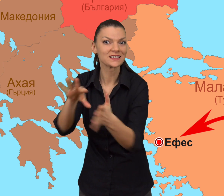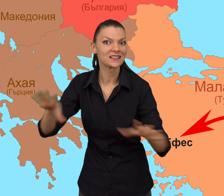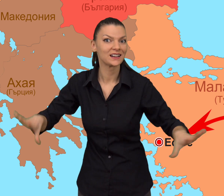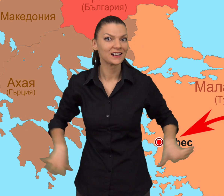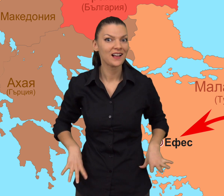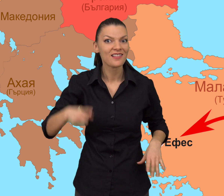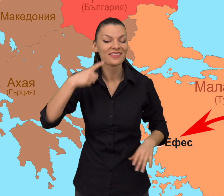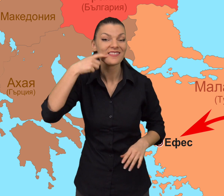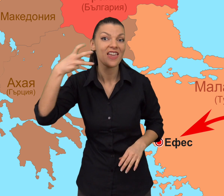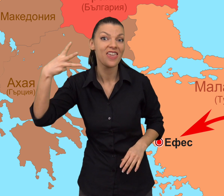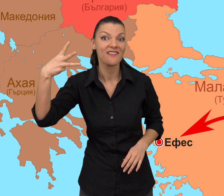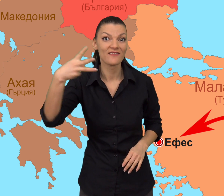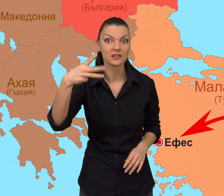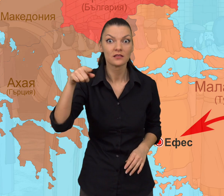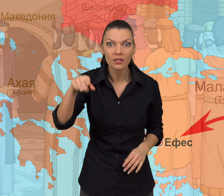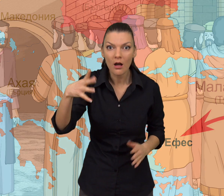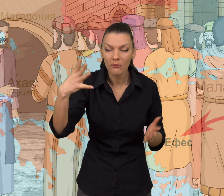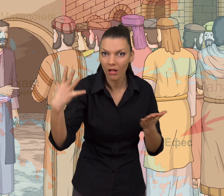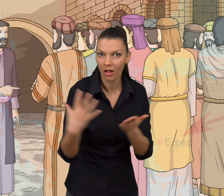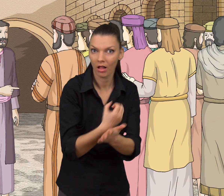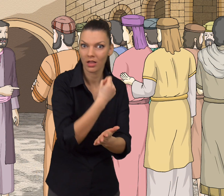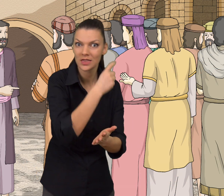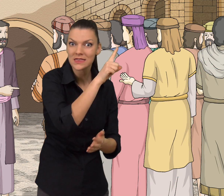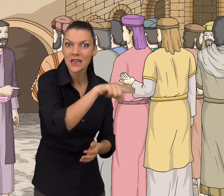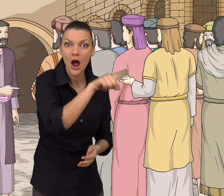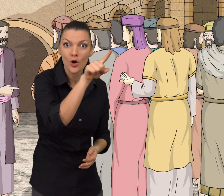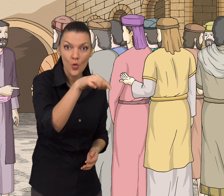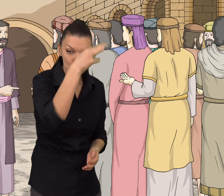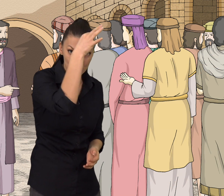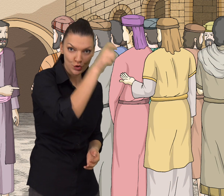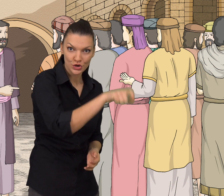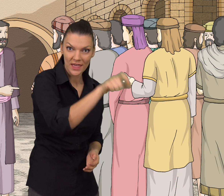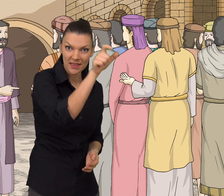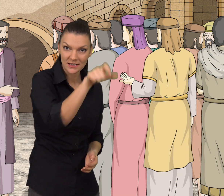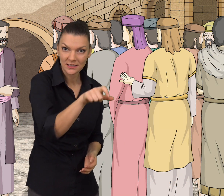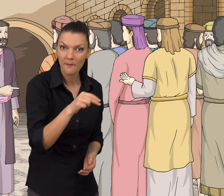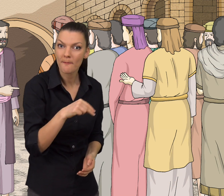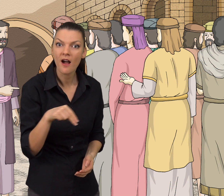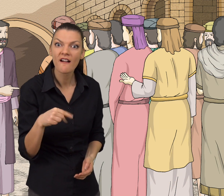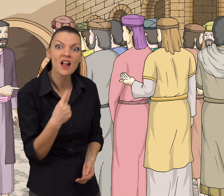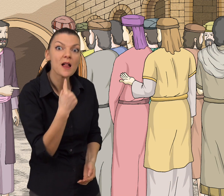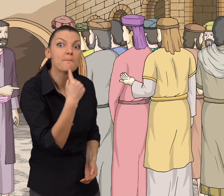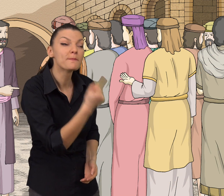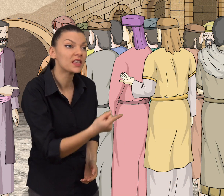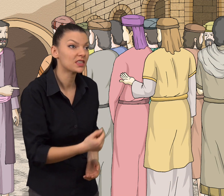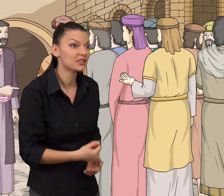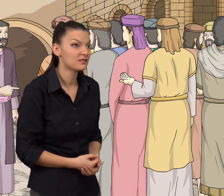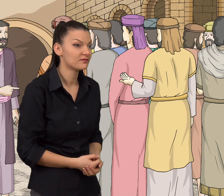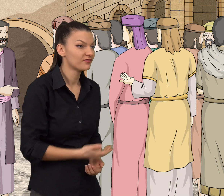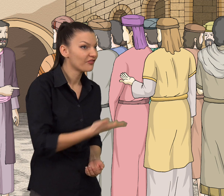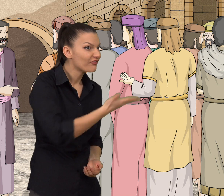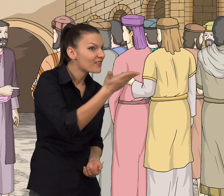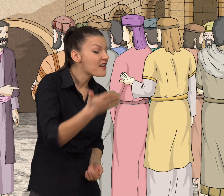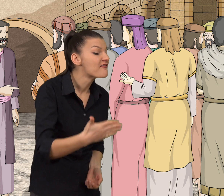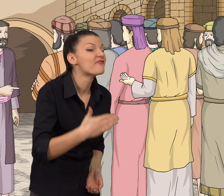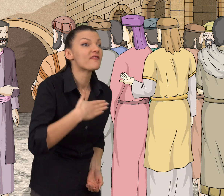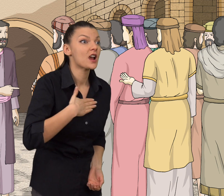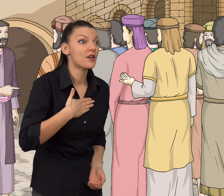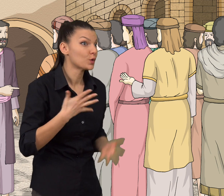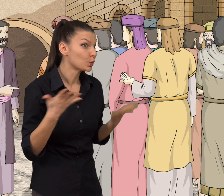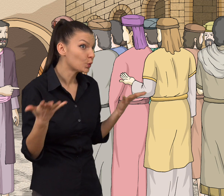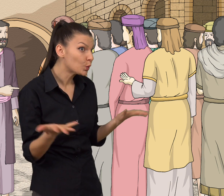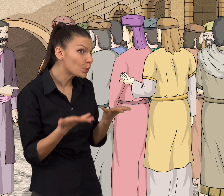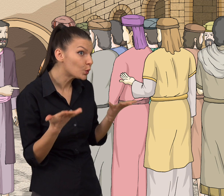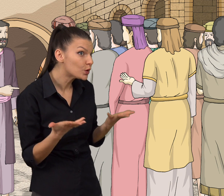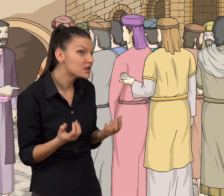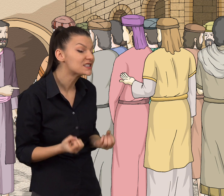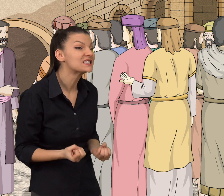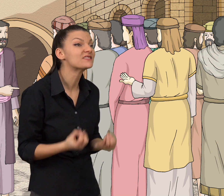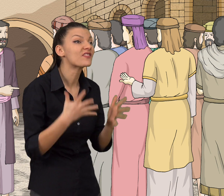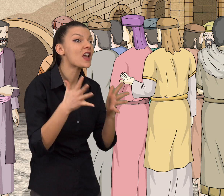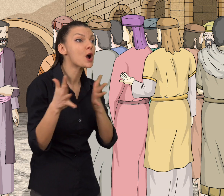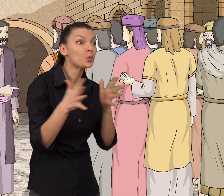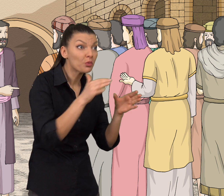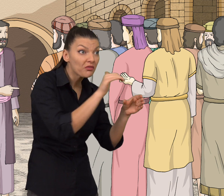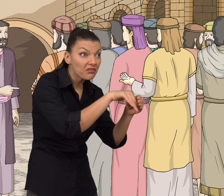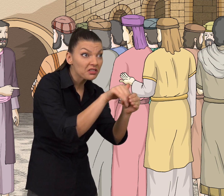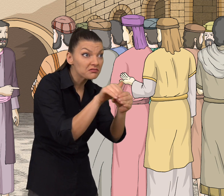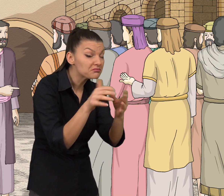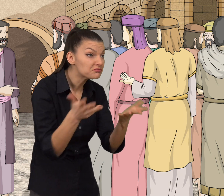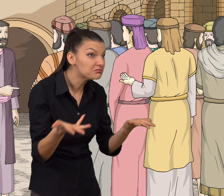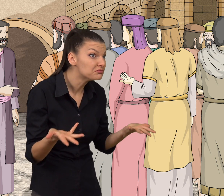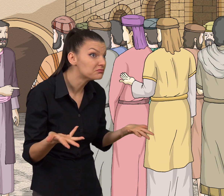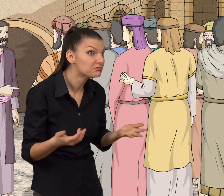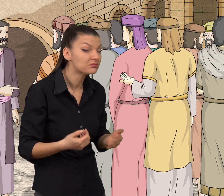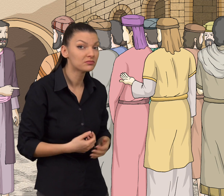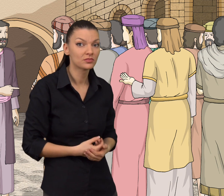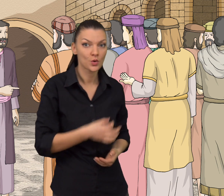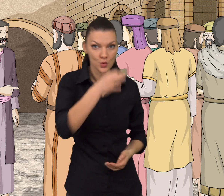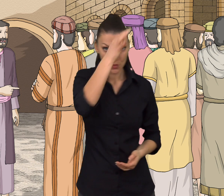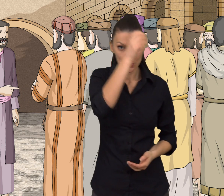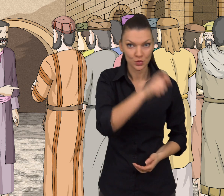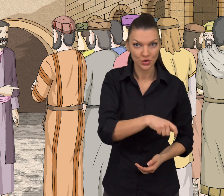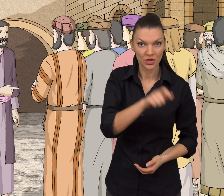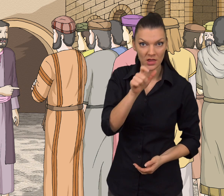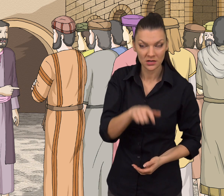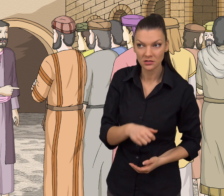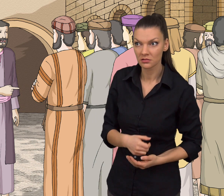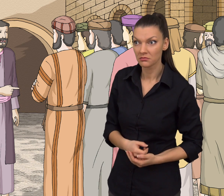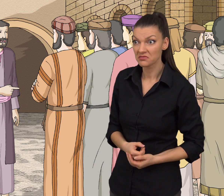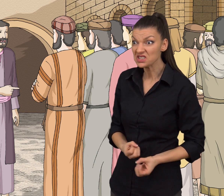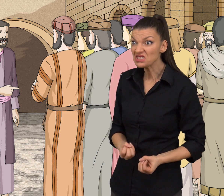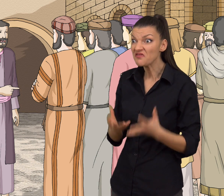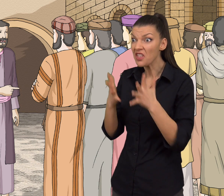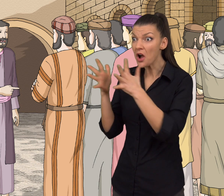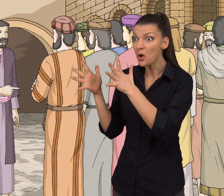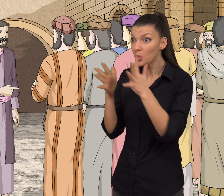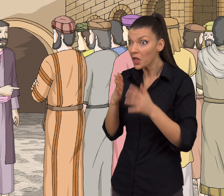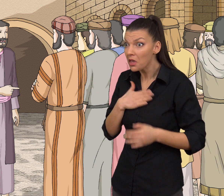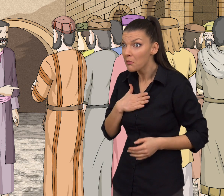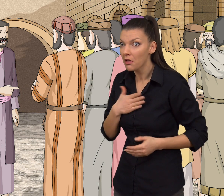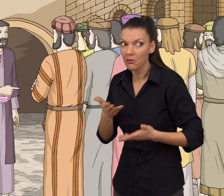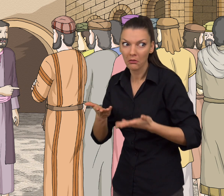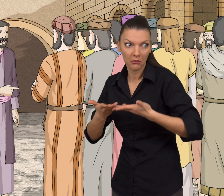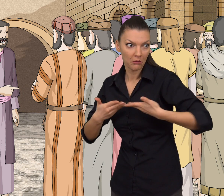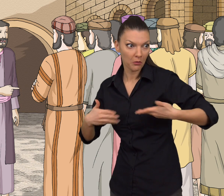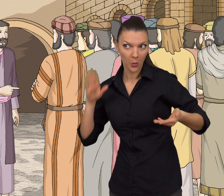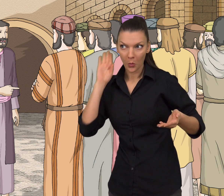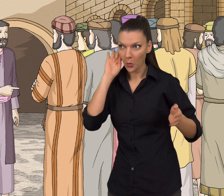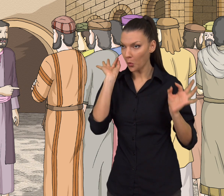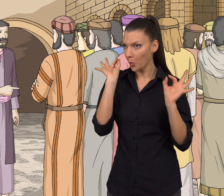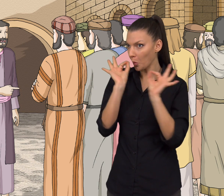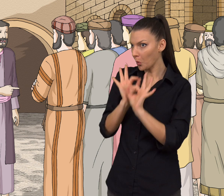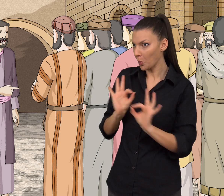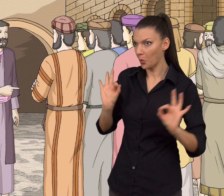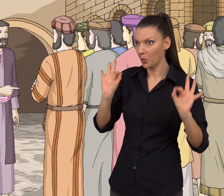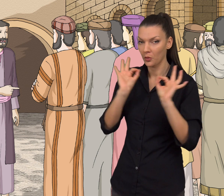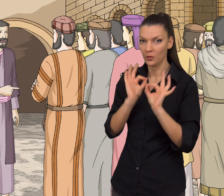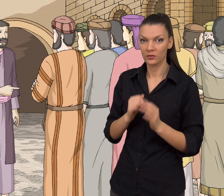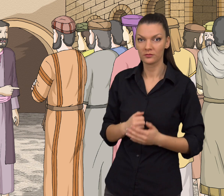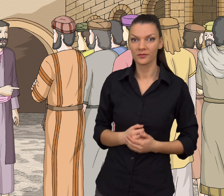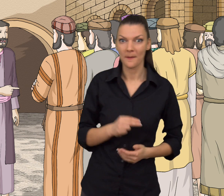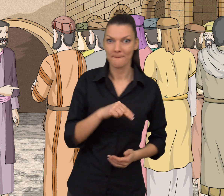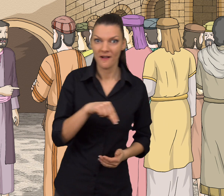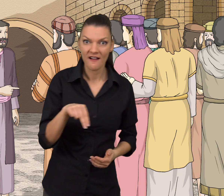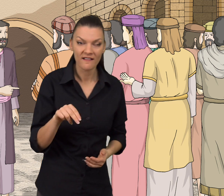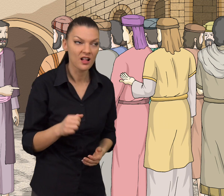There he found some disciples and asked them, “Did you receive the Holy Spirit when you became believers?”